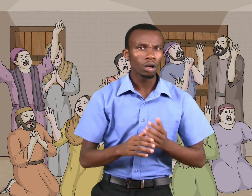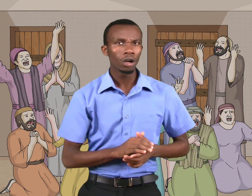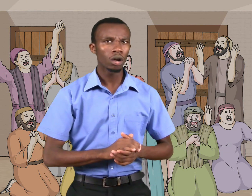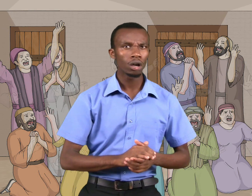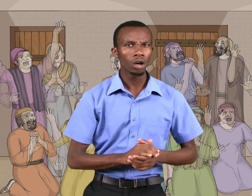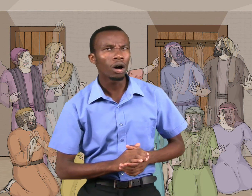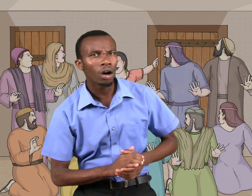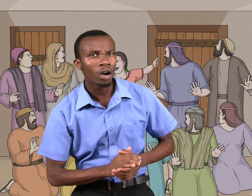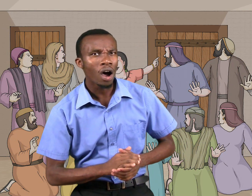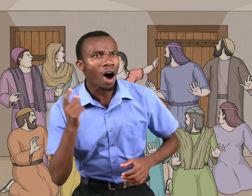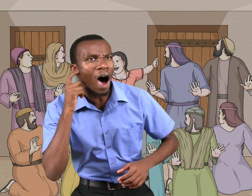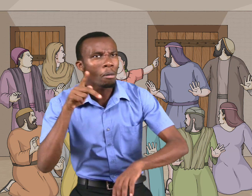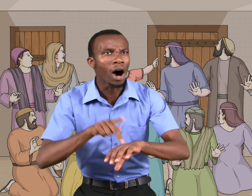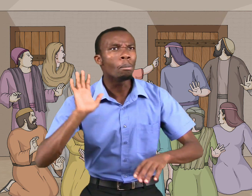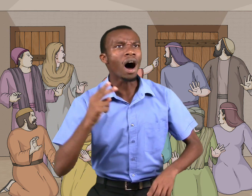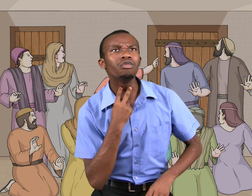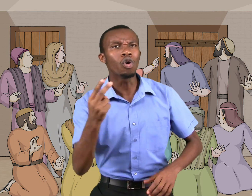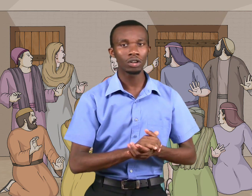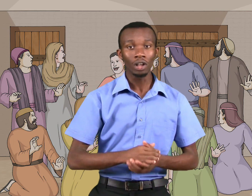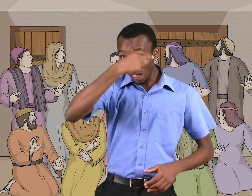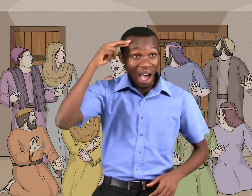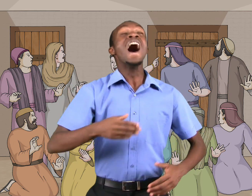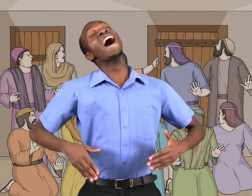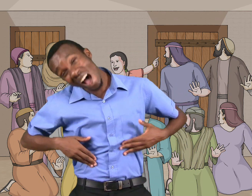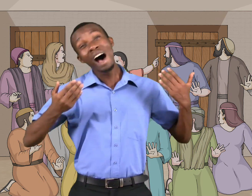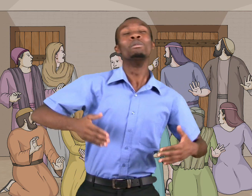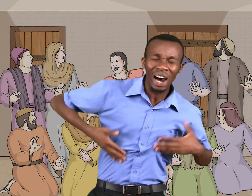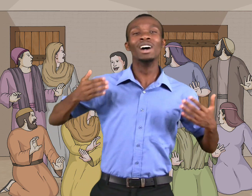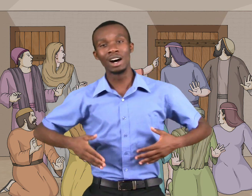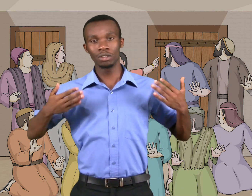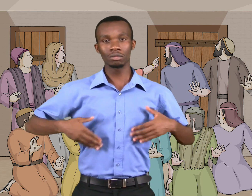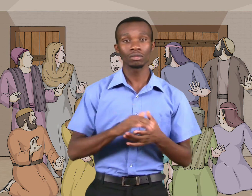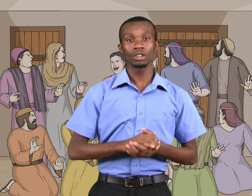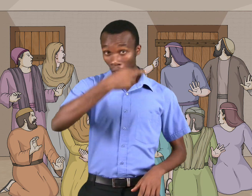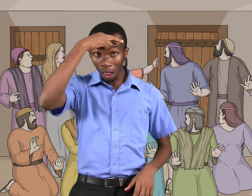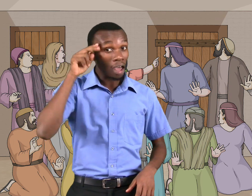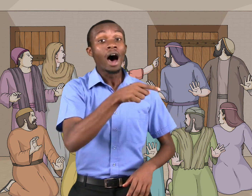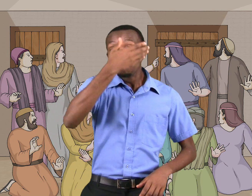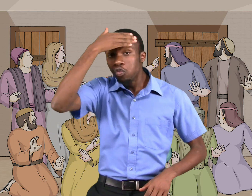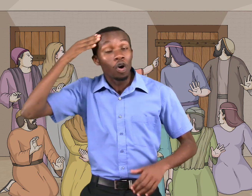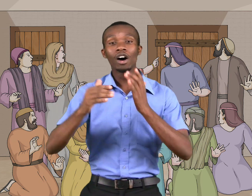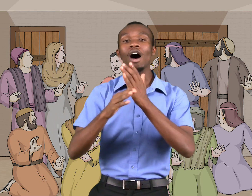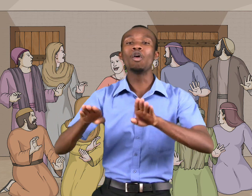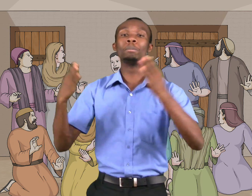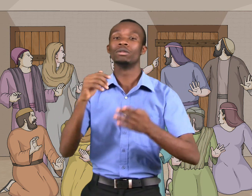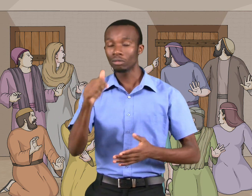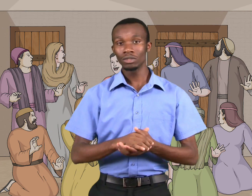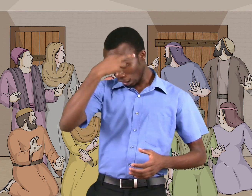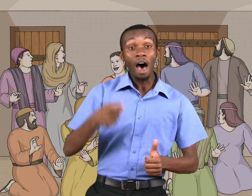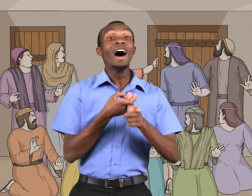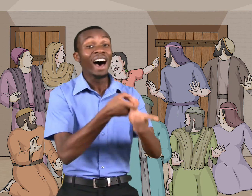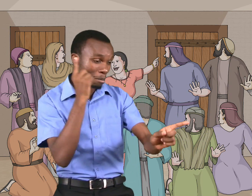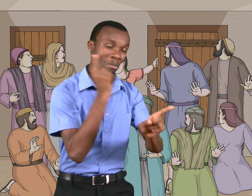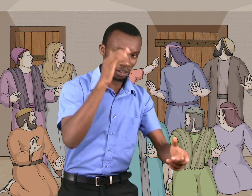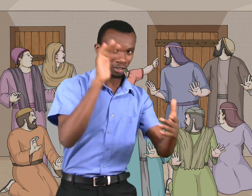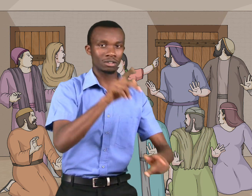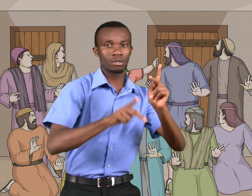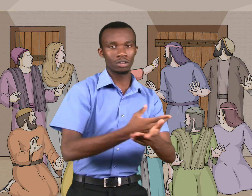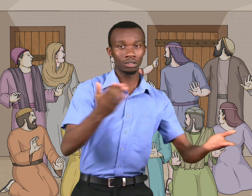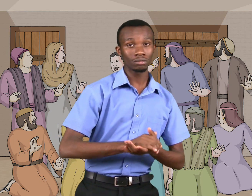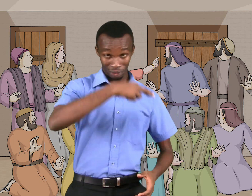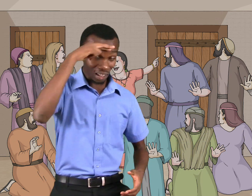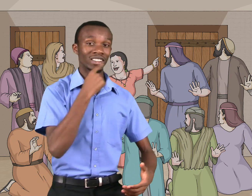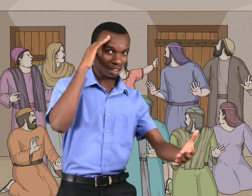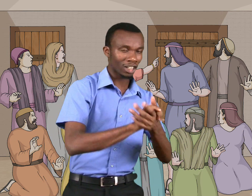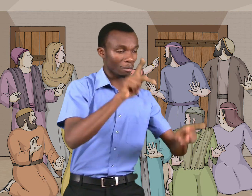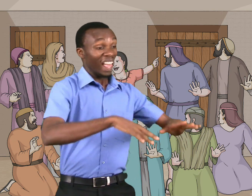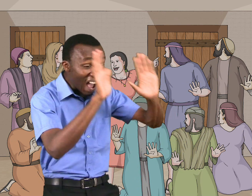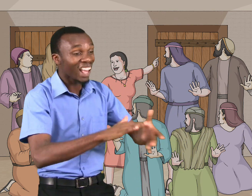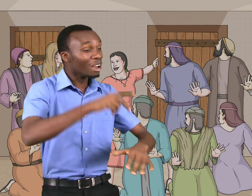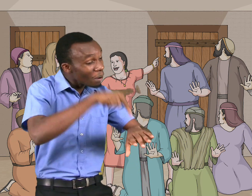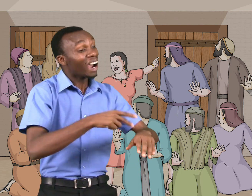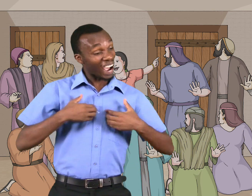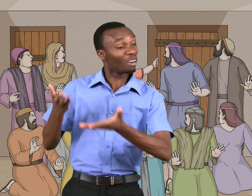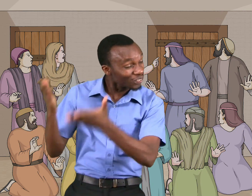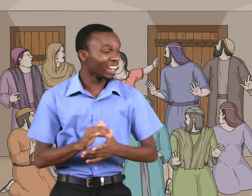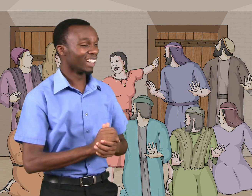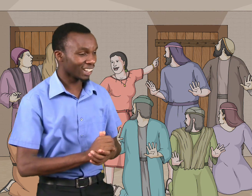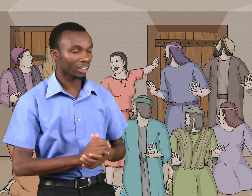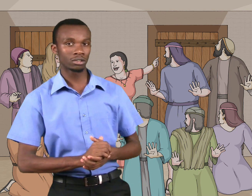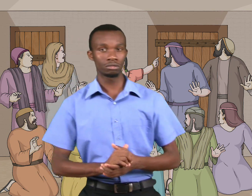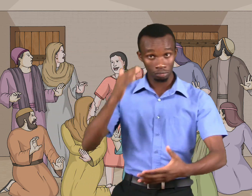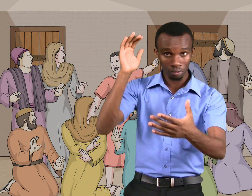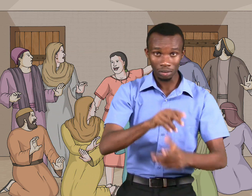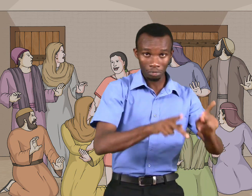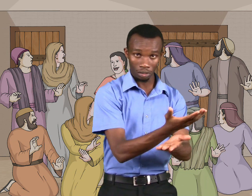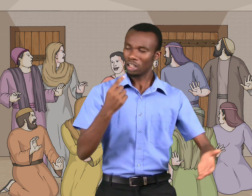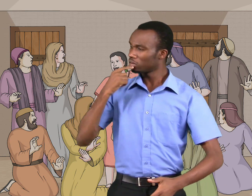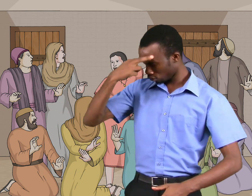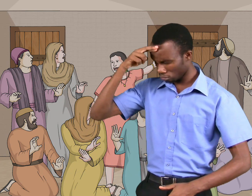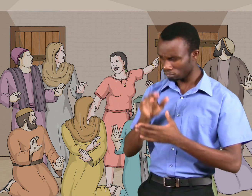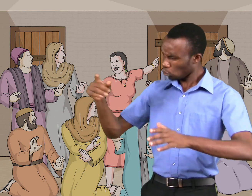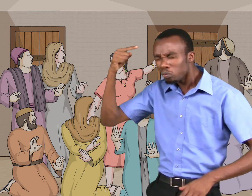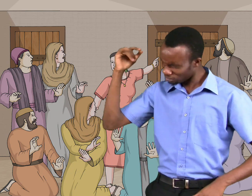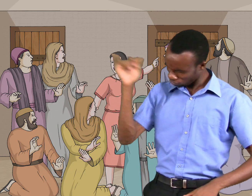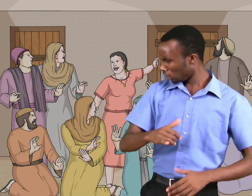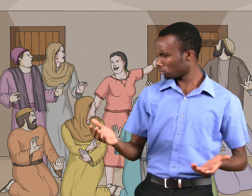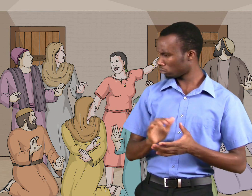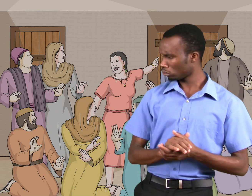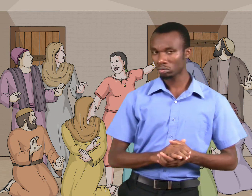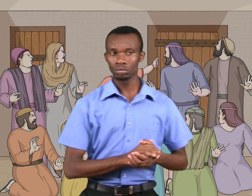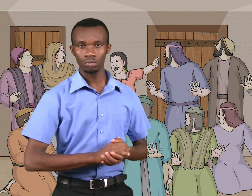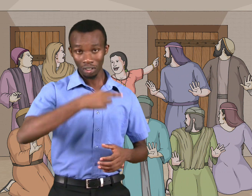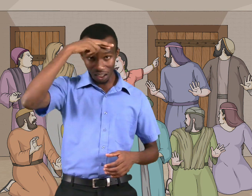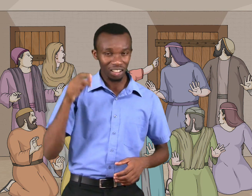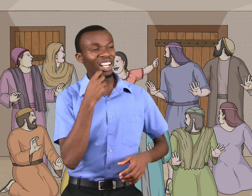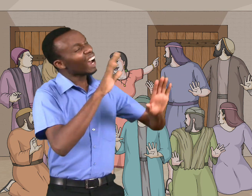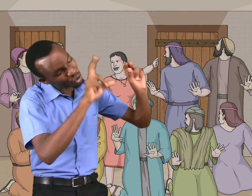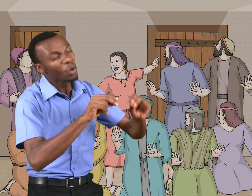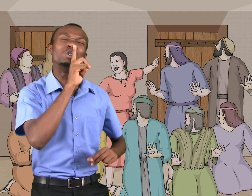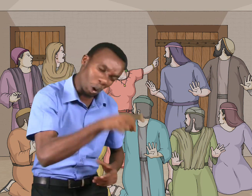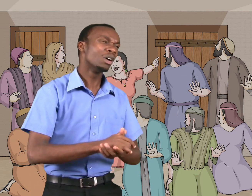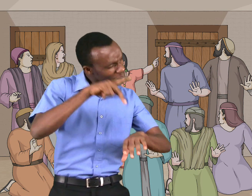When she recognized Peter’s voice, she was so overjoyed that she forgot to open the gate, but ran inside and announced, “Peter is standing at the gate!”